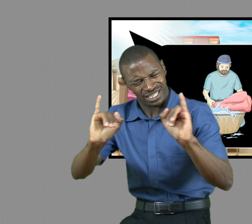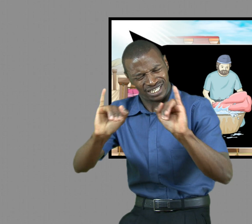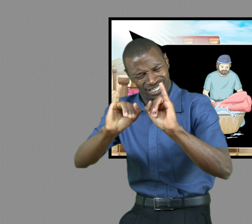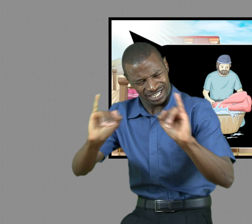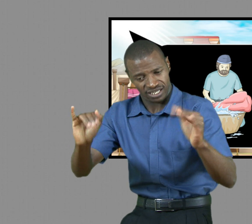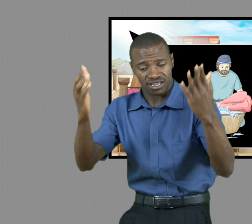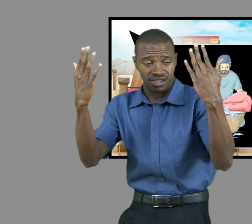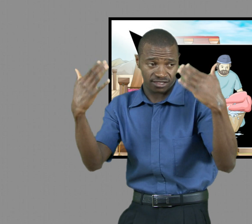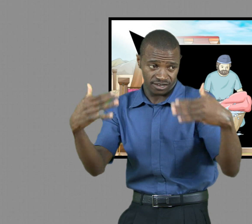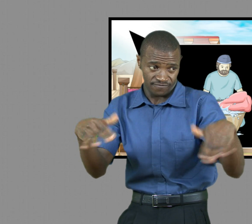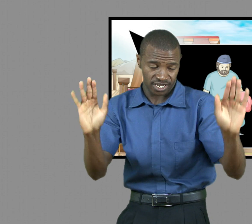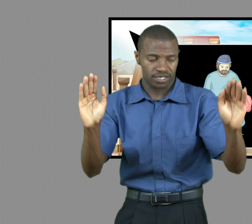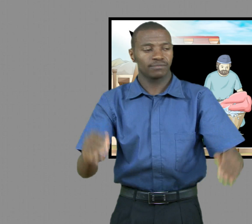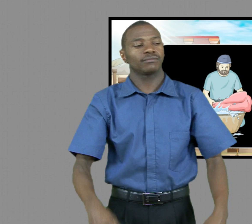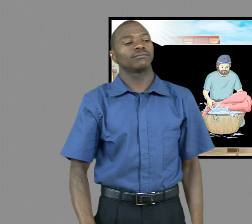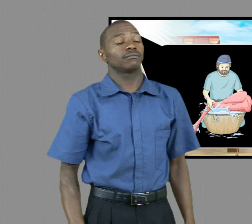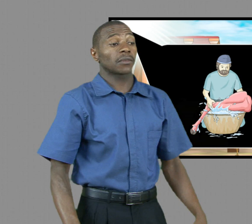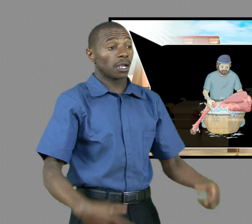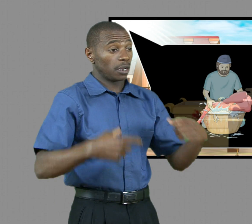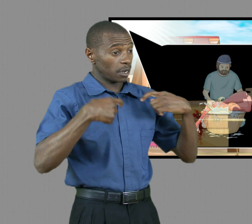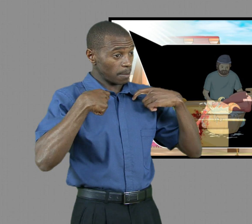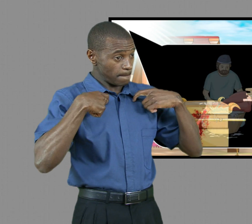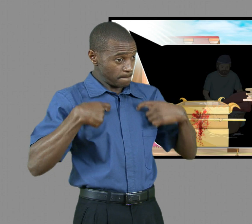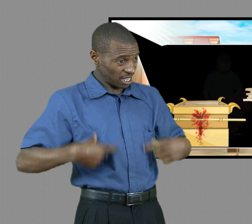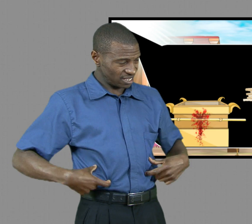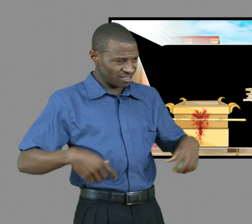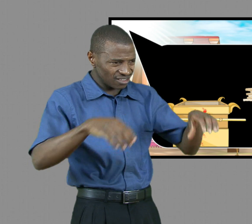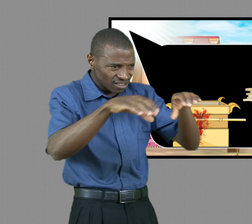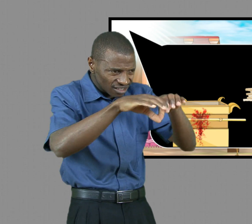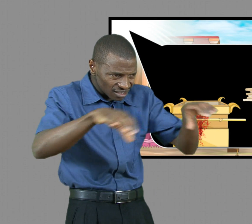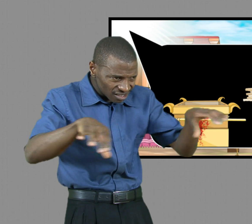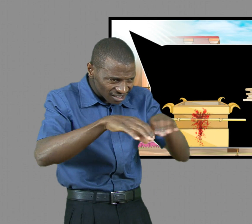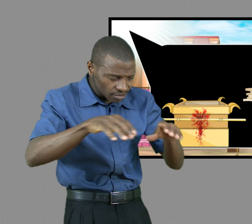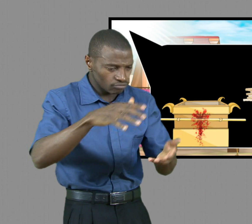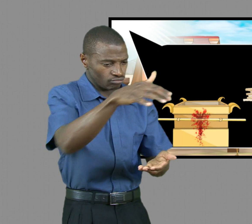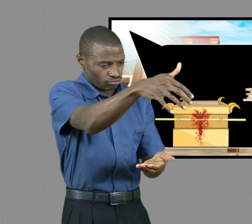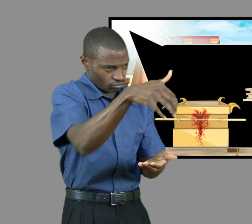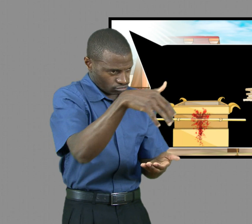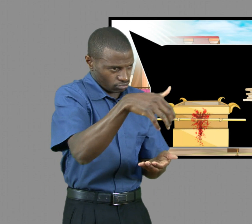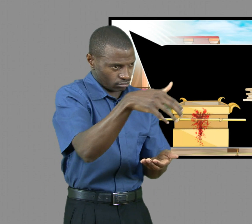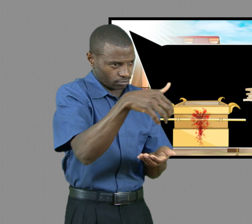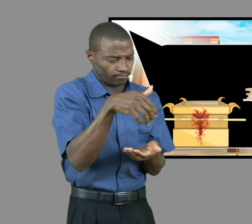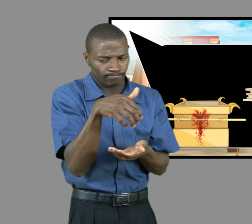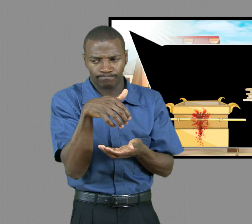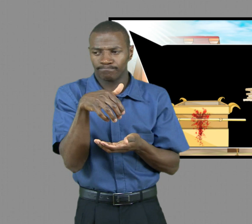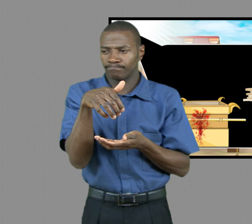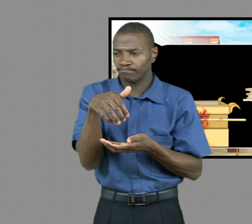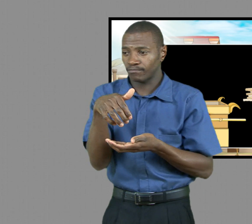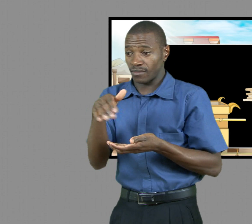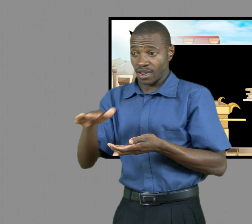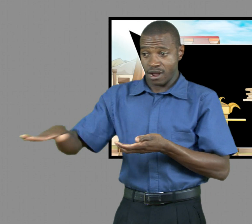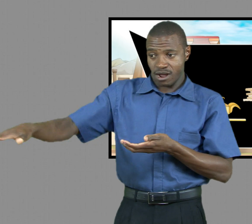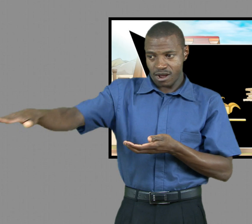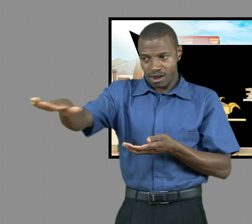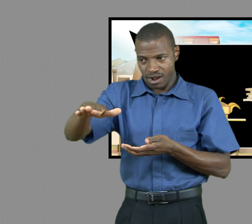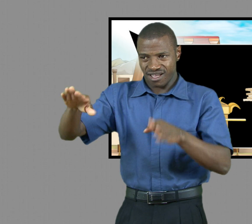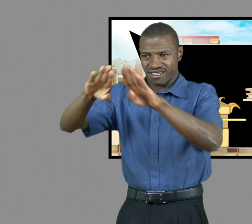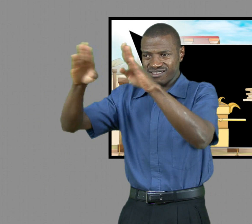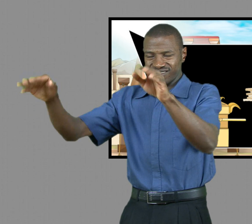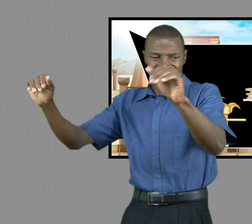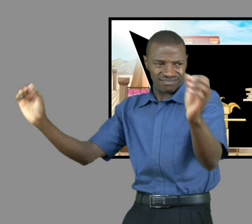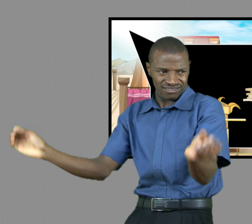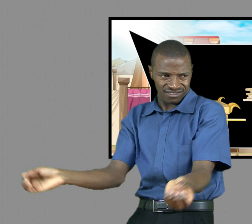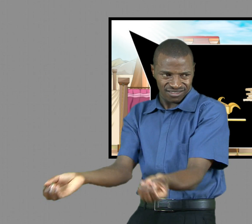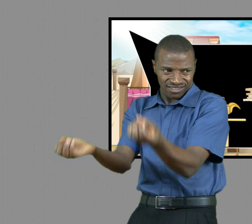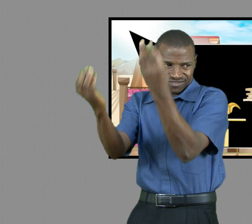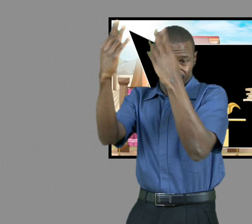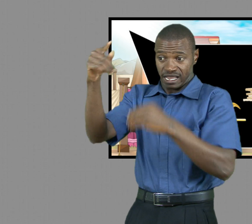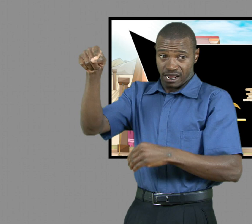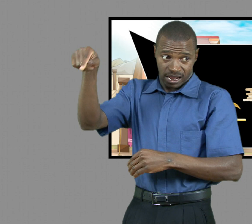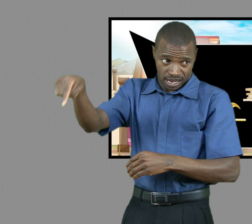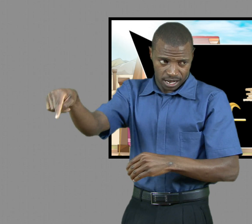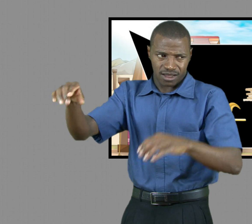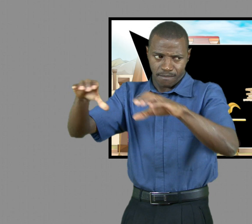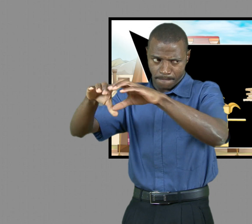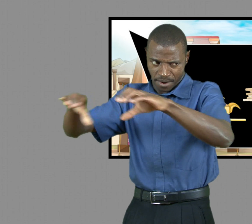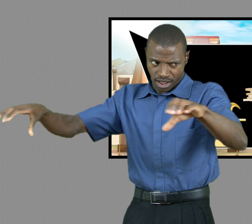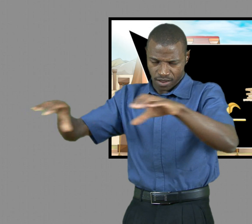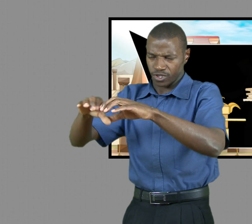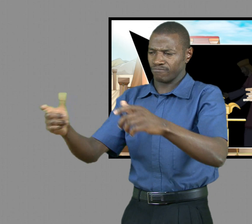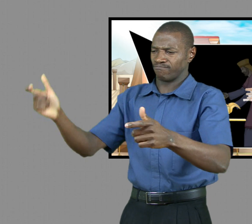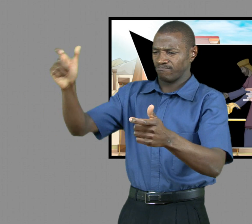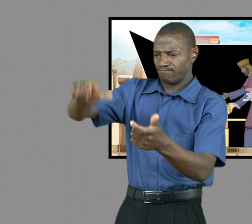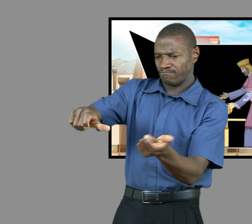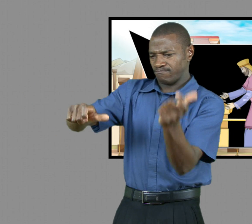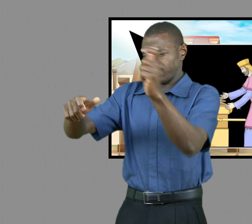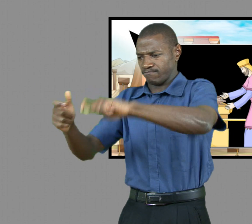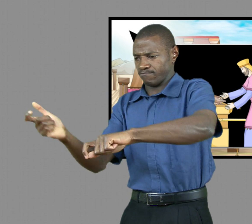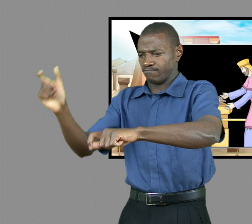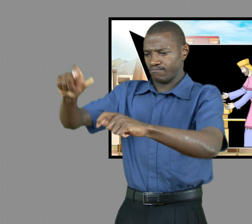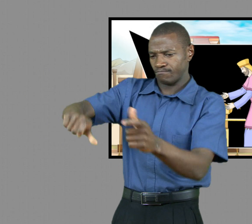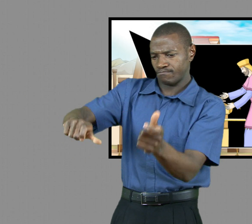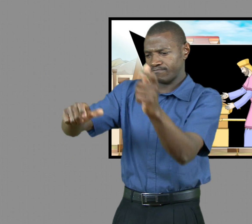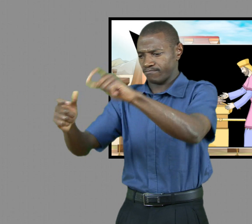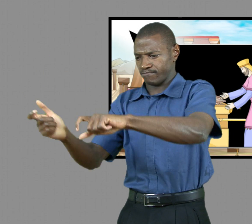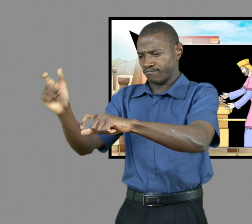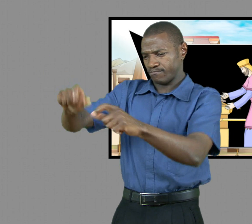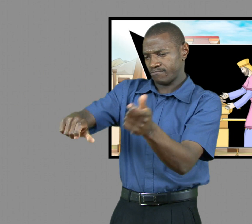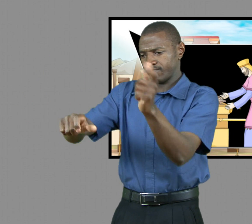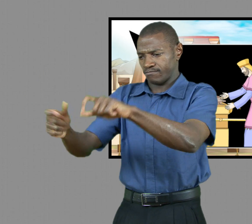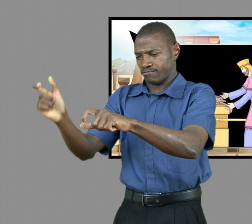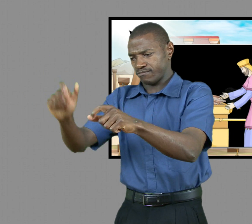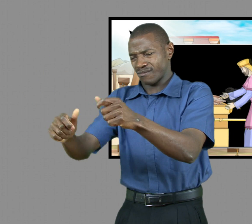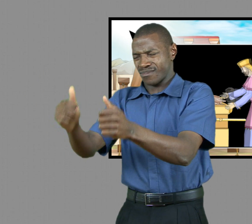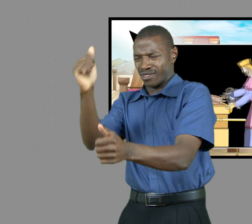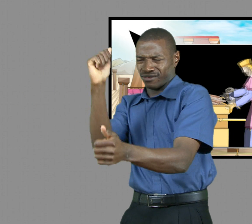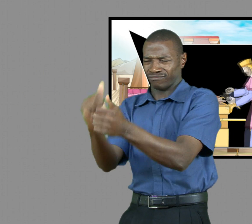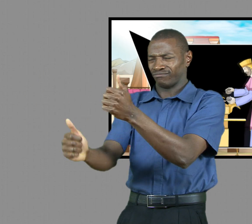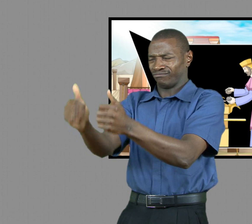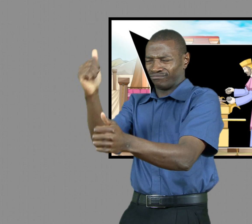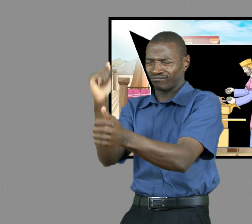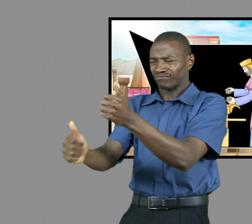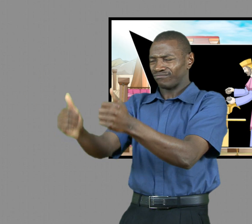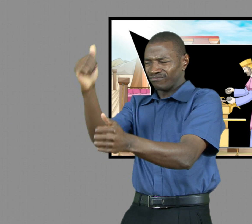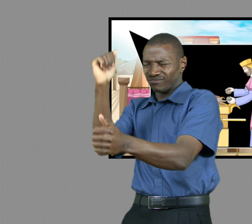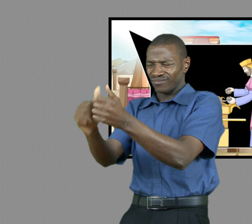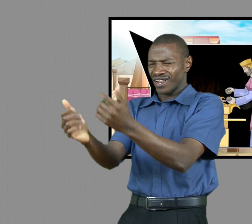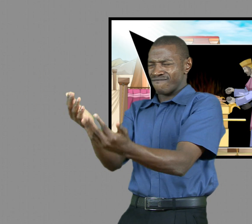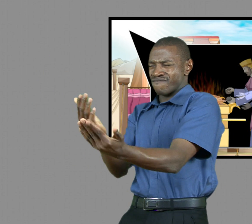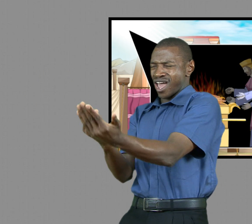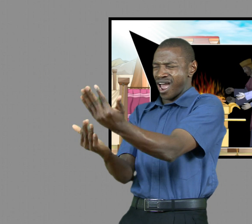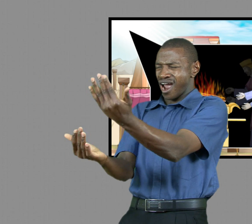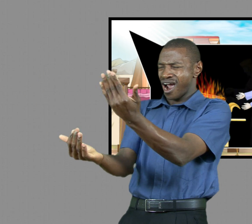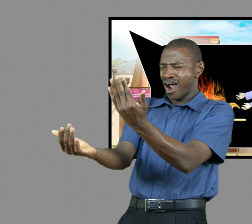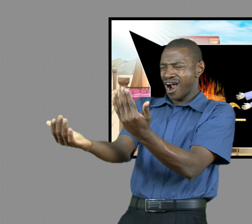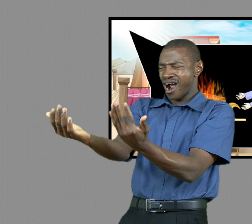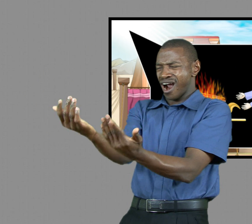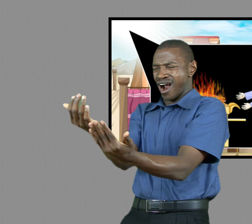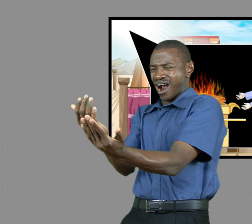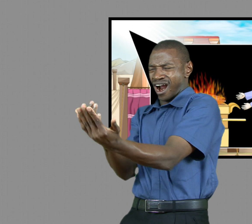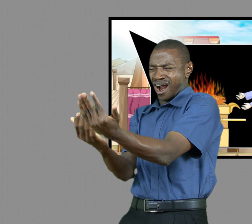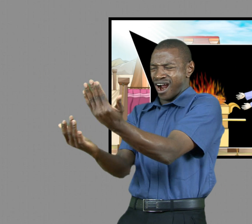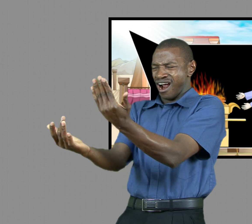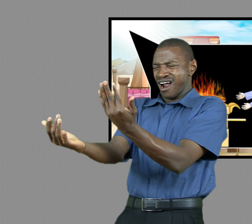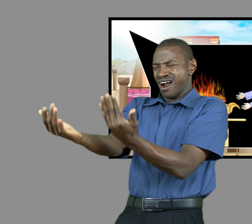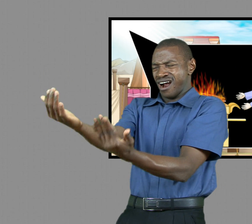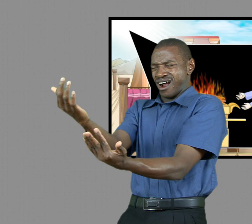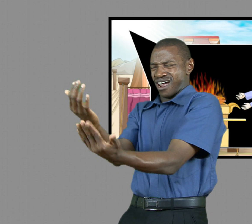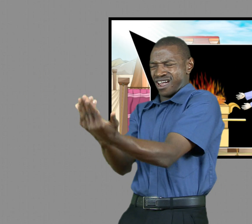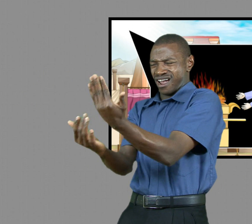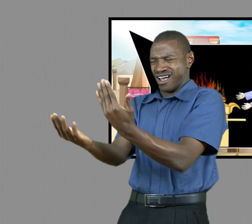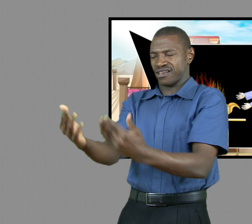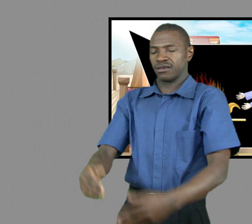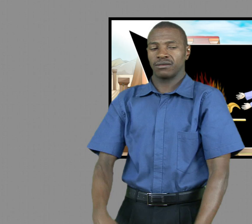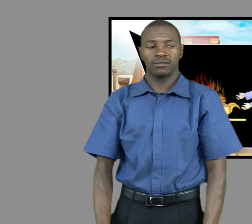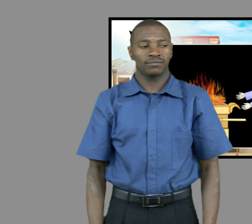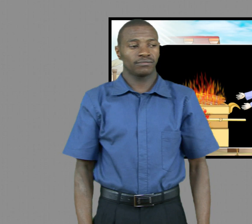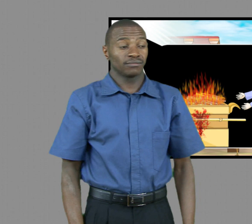The sons of Aaron the priest shall put a fire on the altar and arrange wood on the fire.